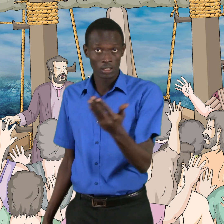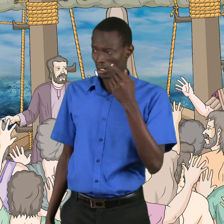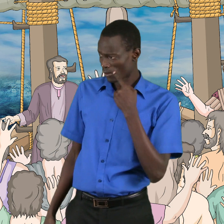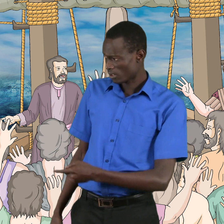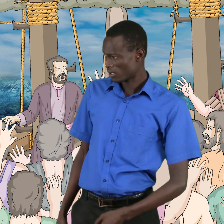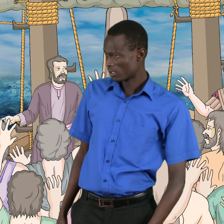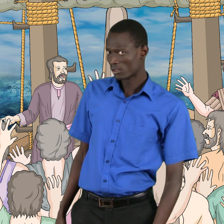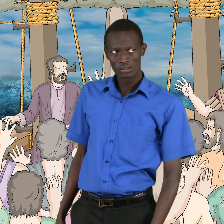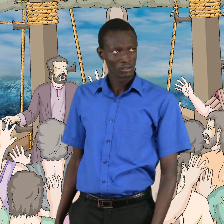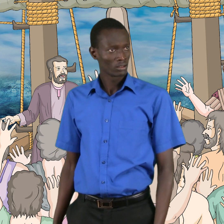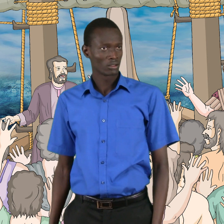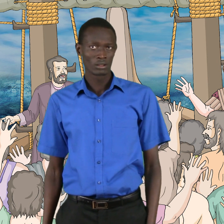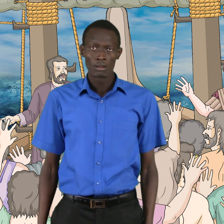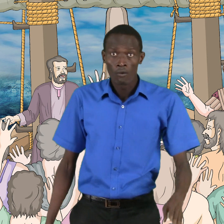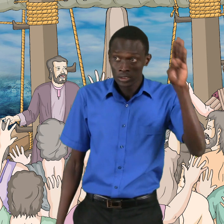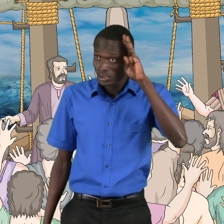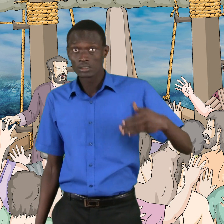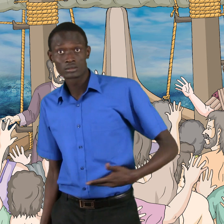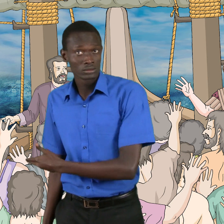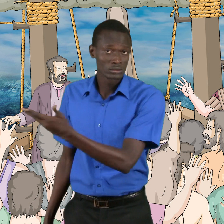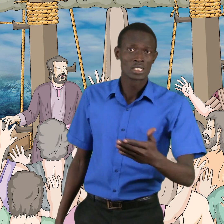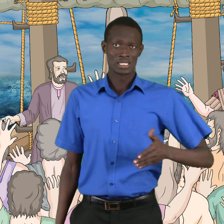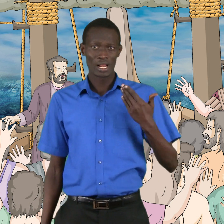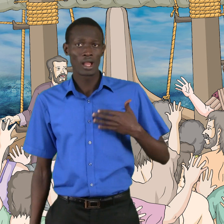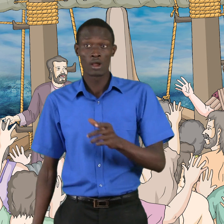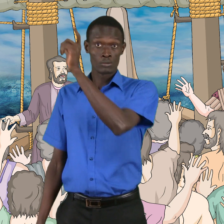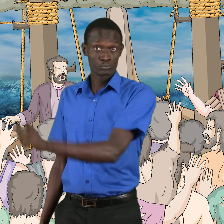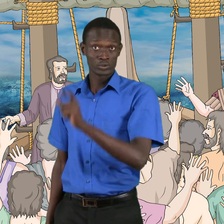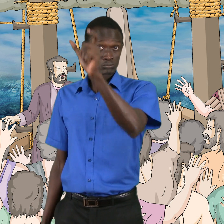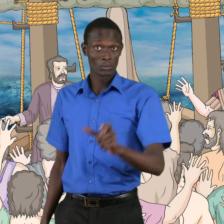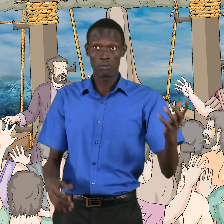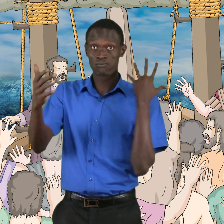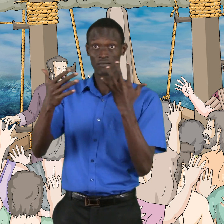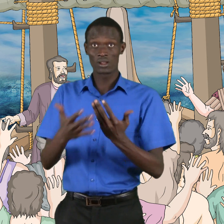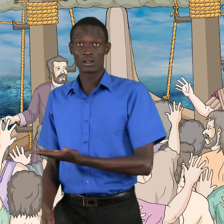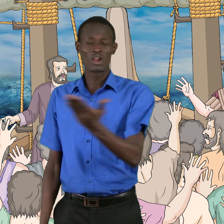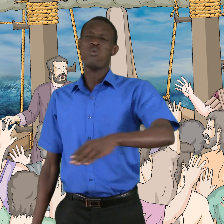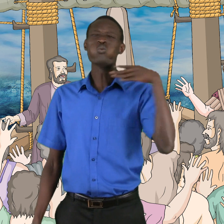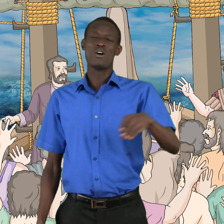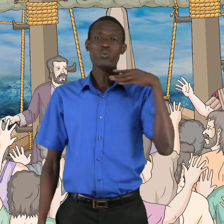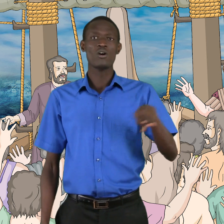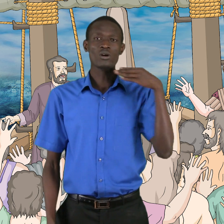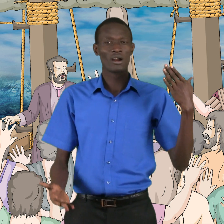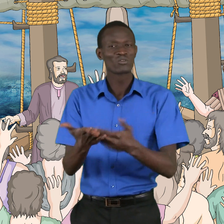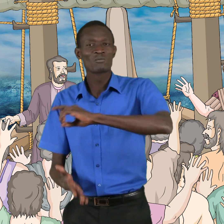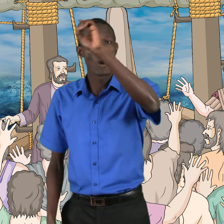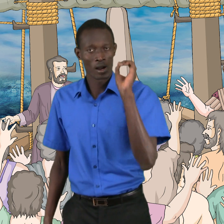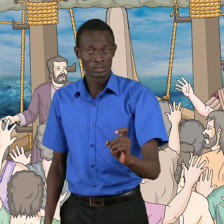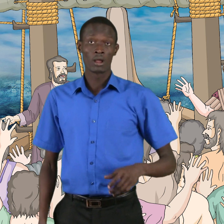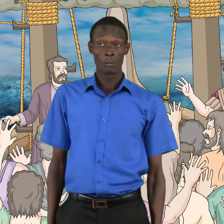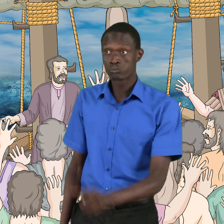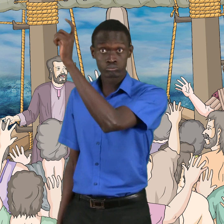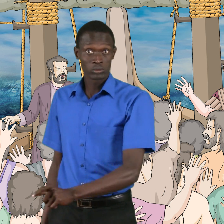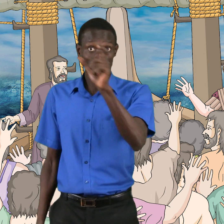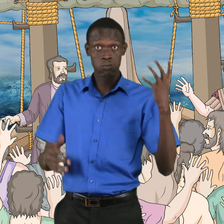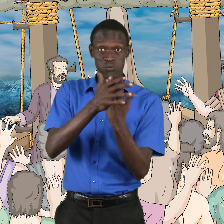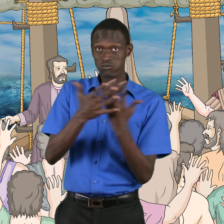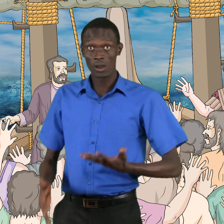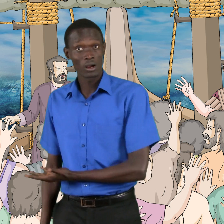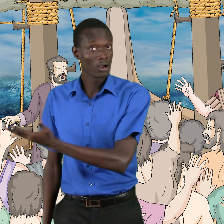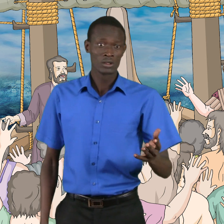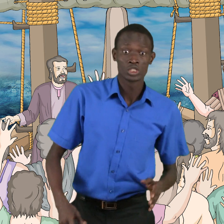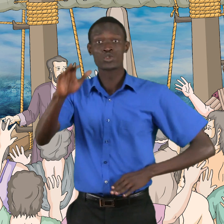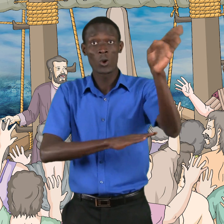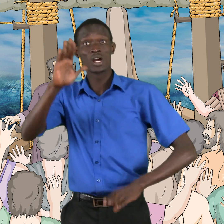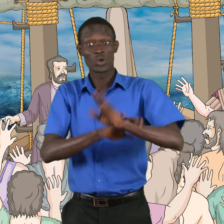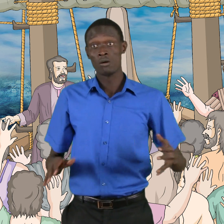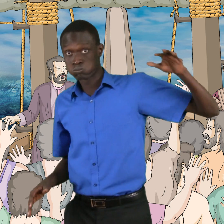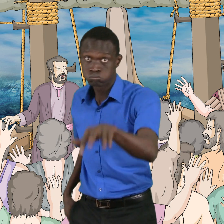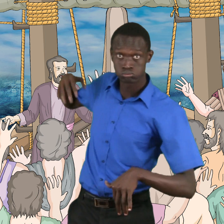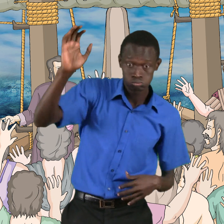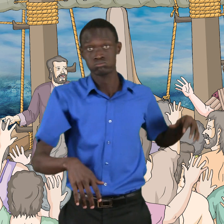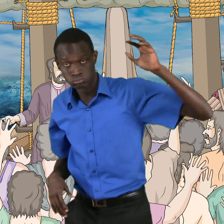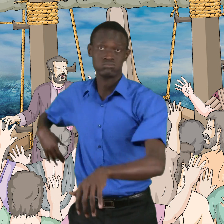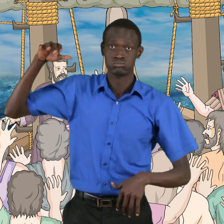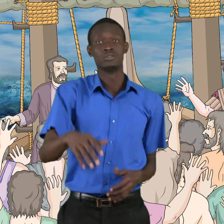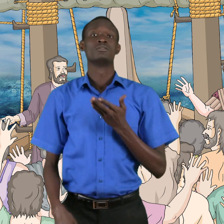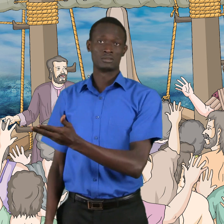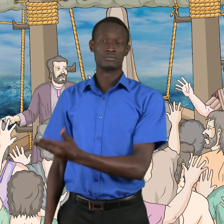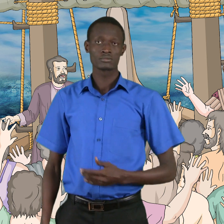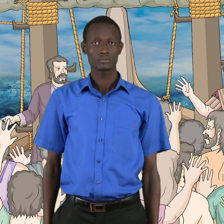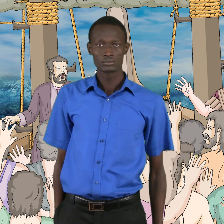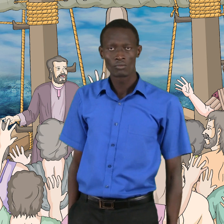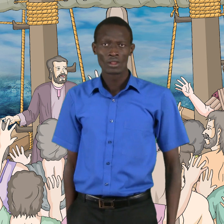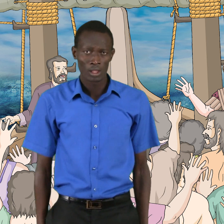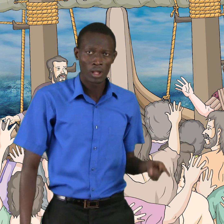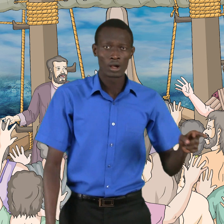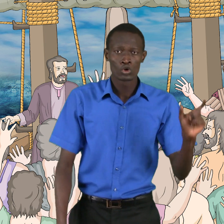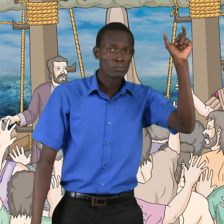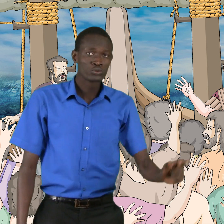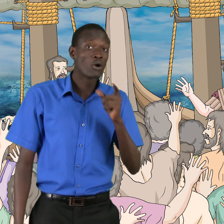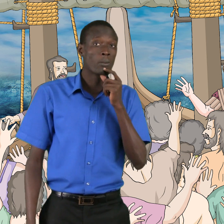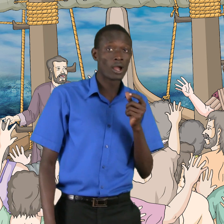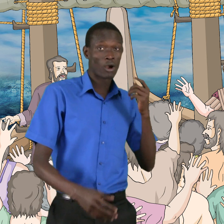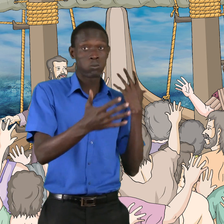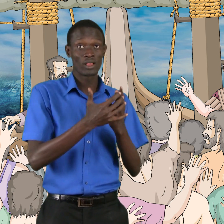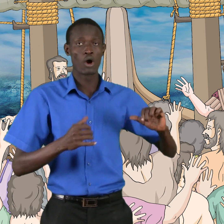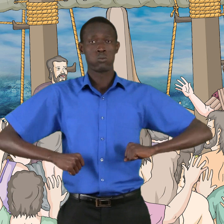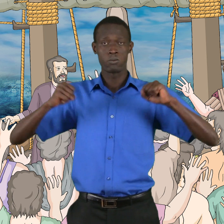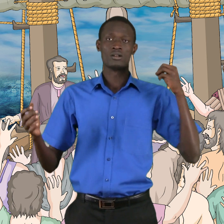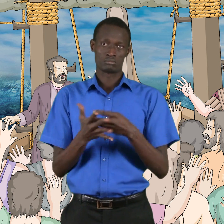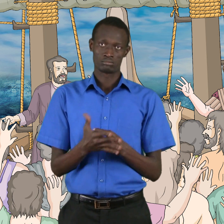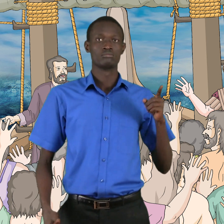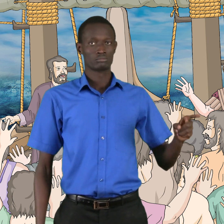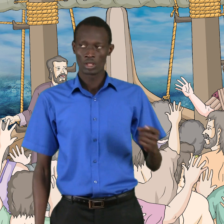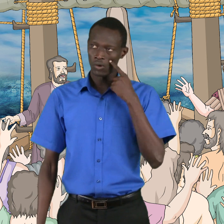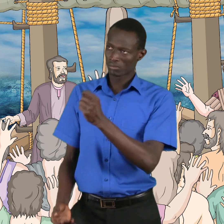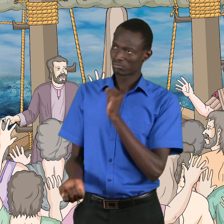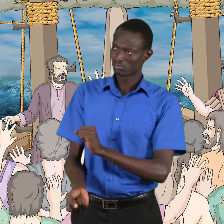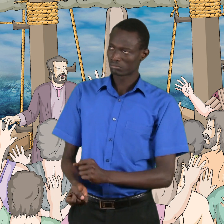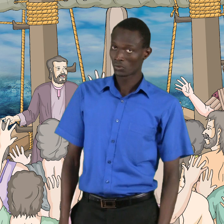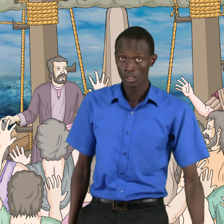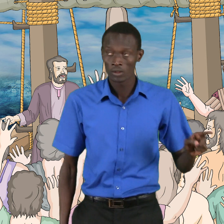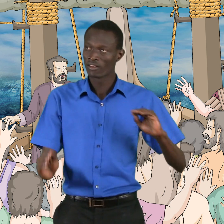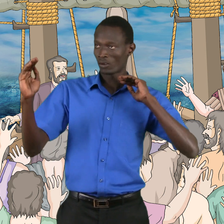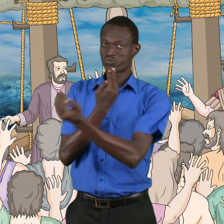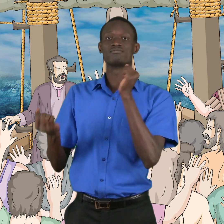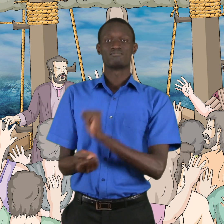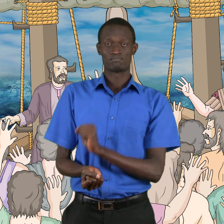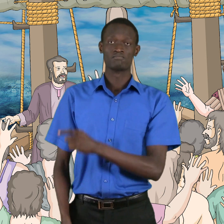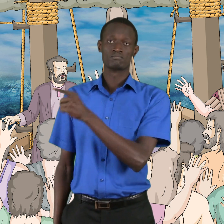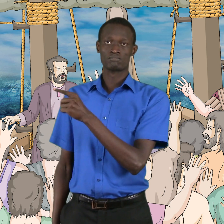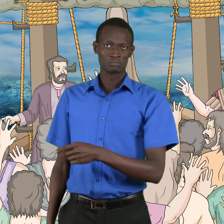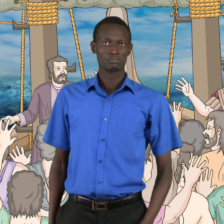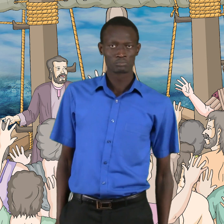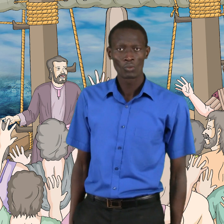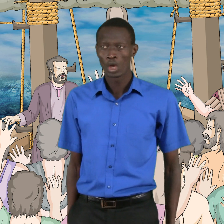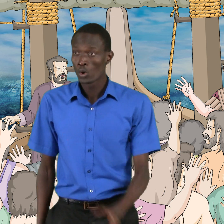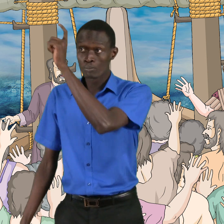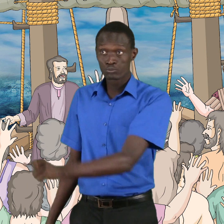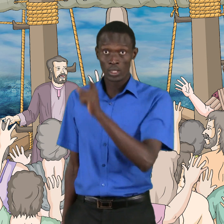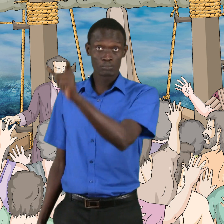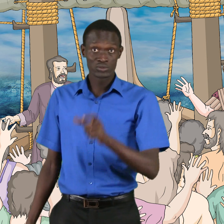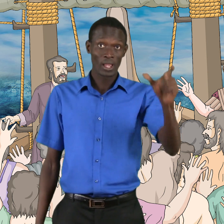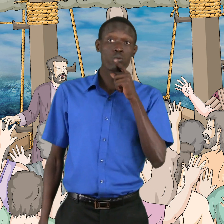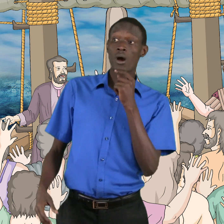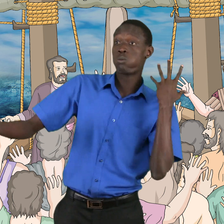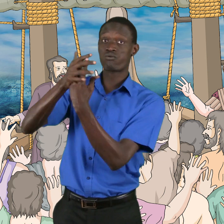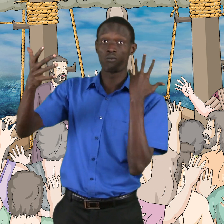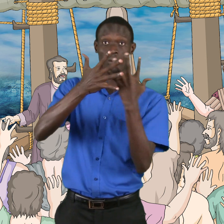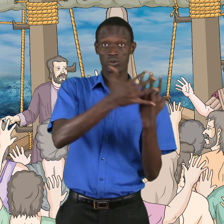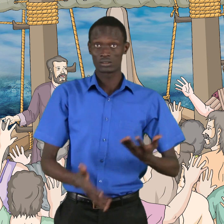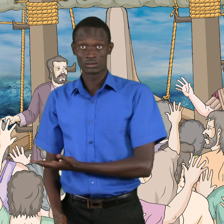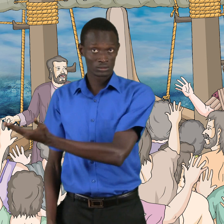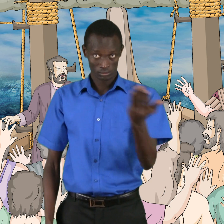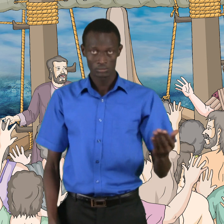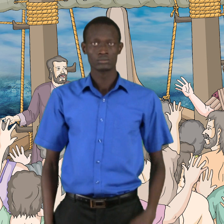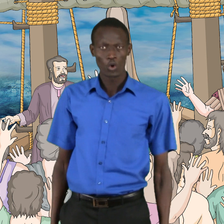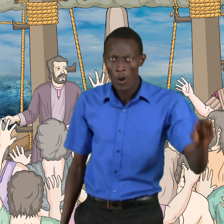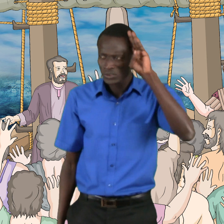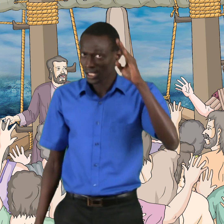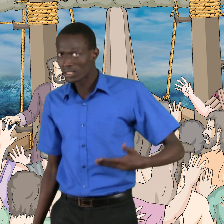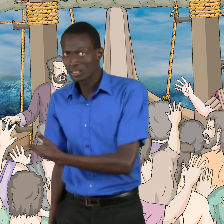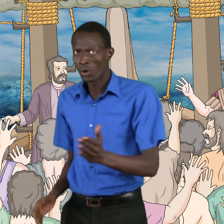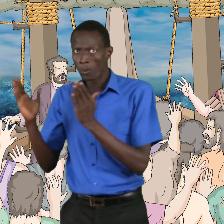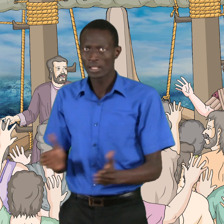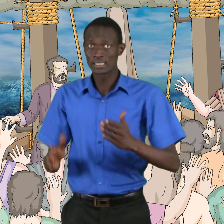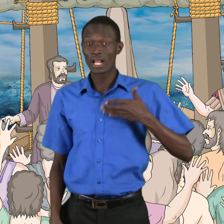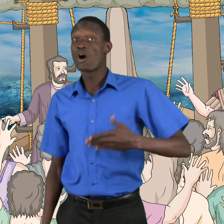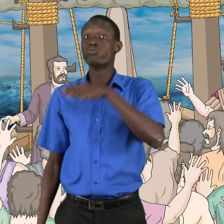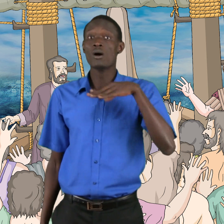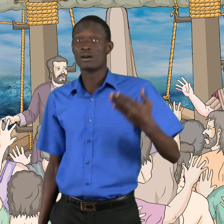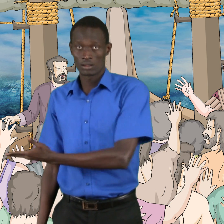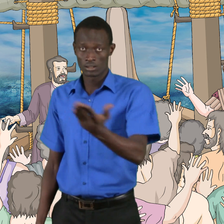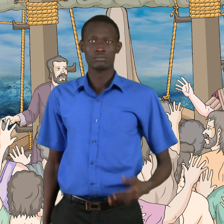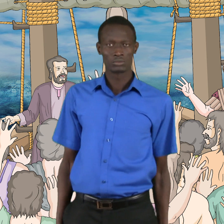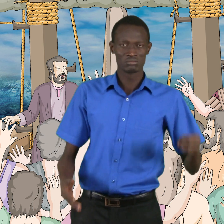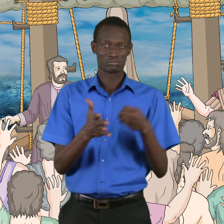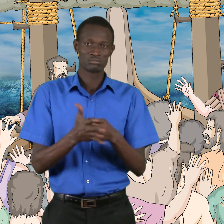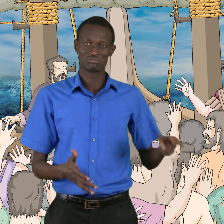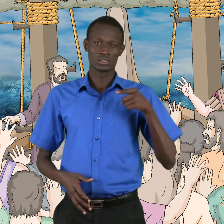The bow stuck fast and would not move, and the stern was being broken up by the pounding of the waves.